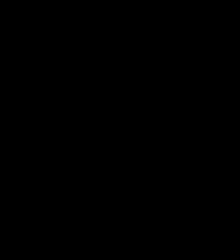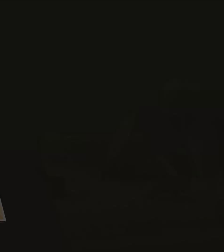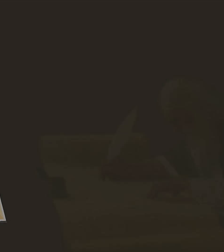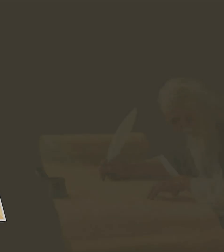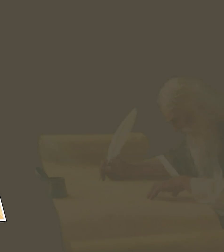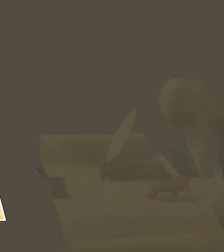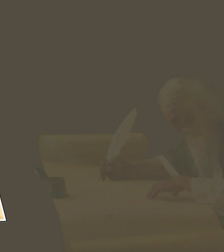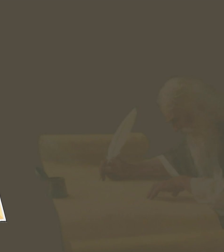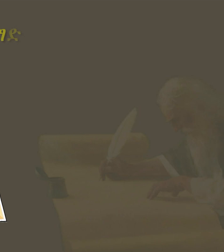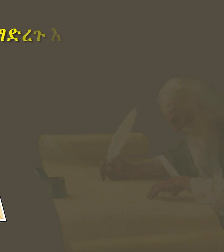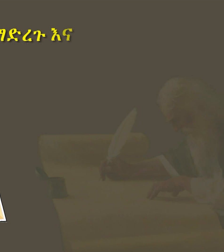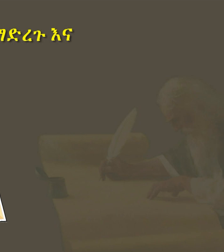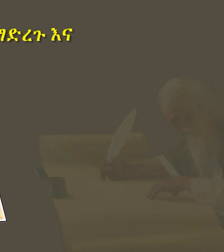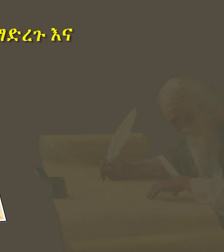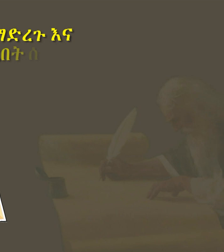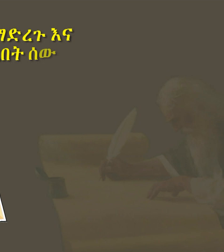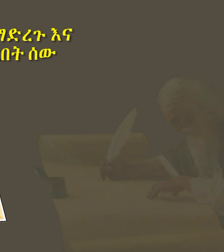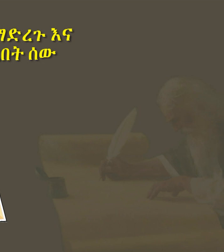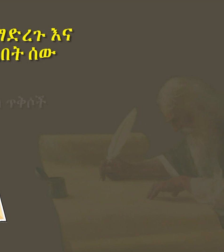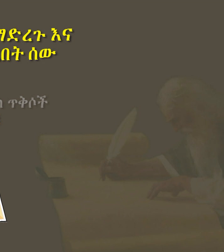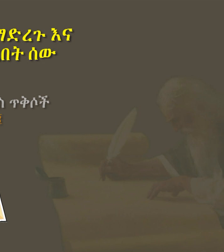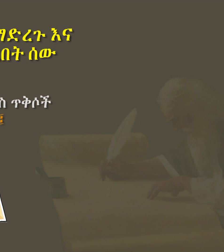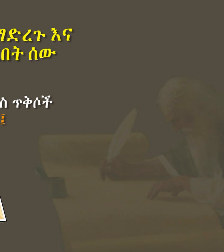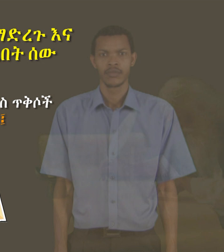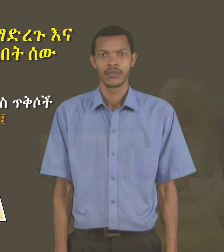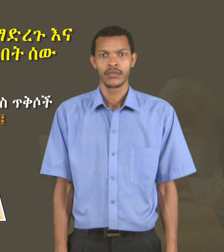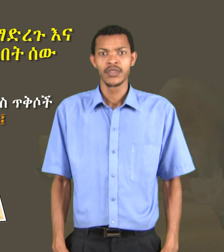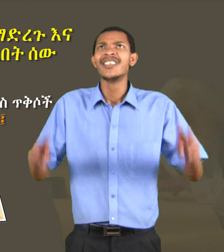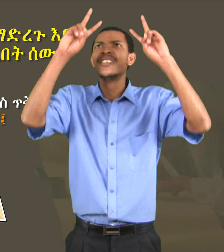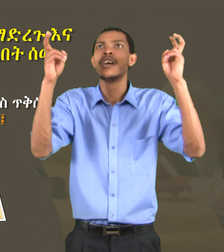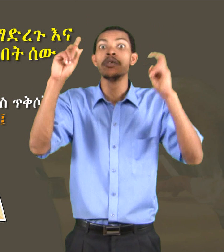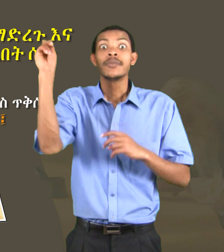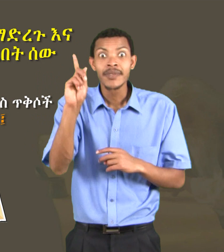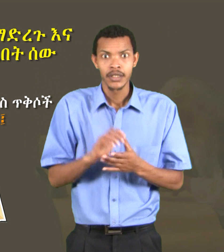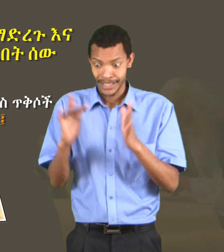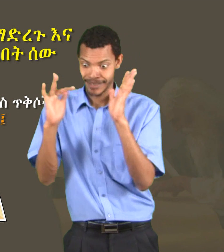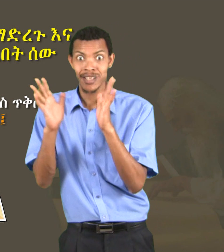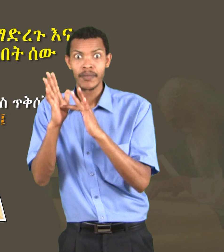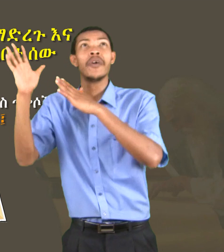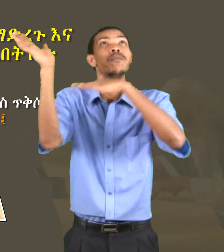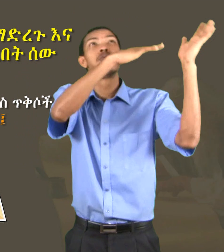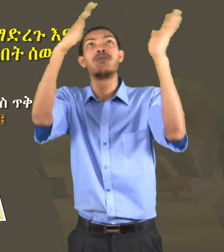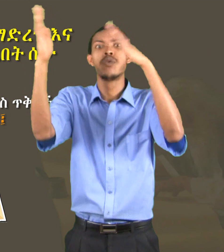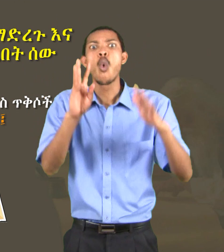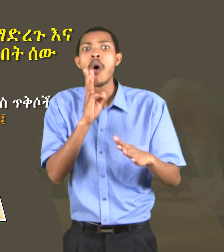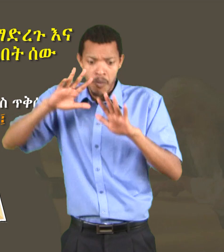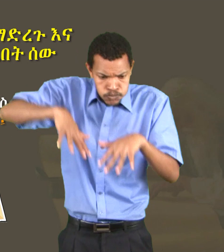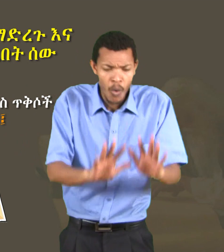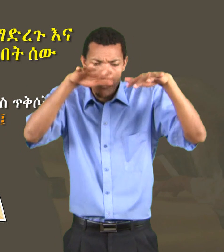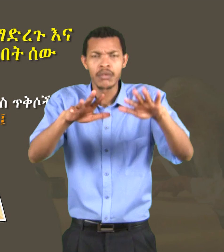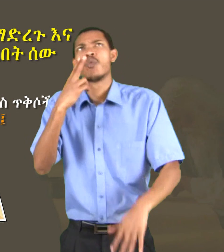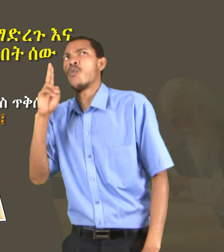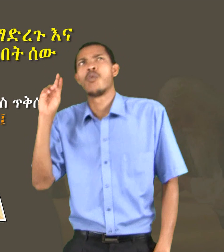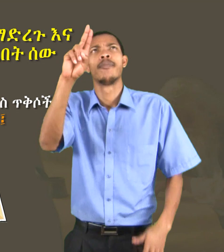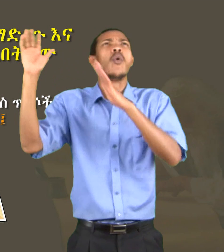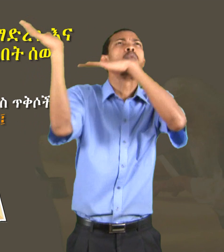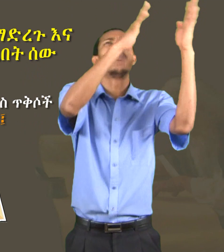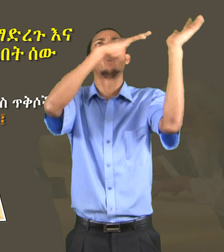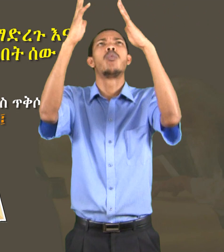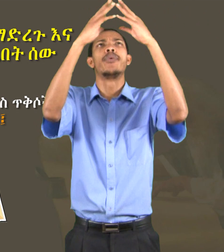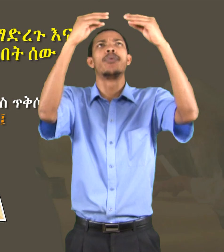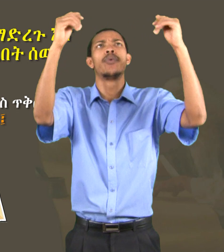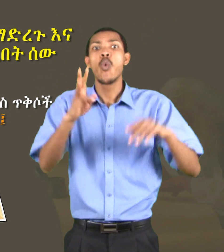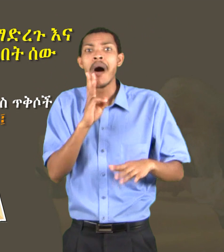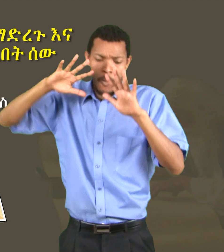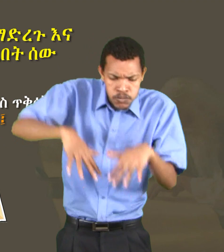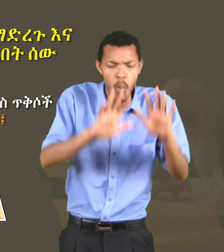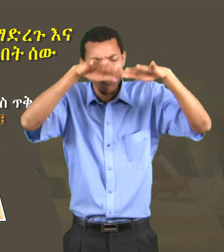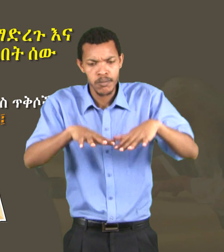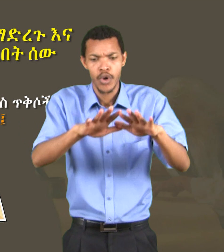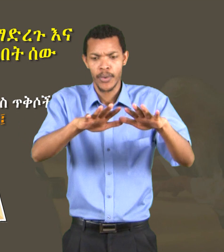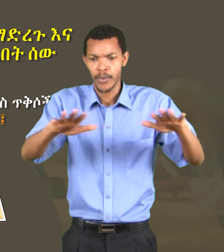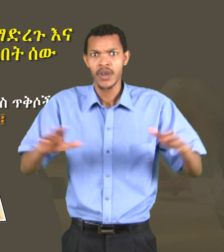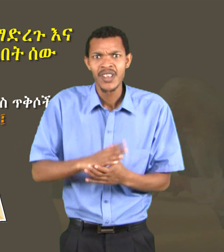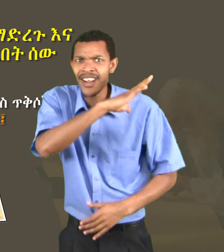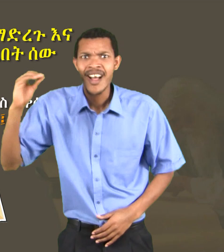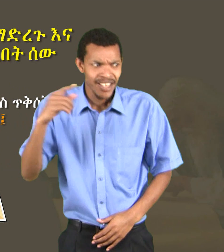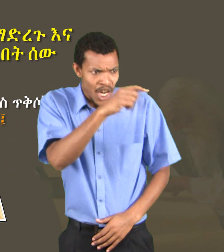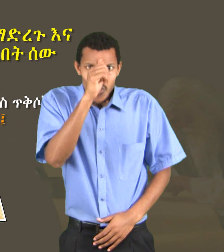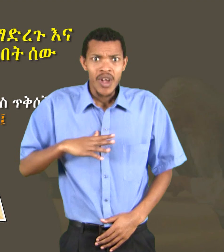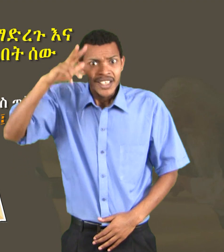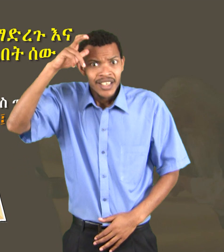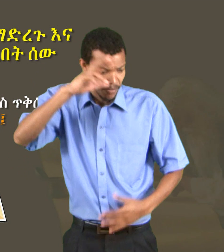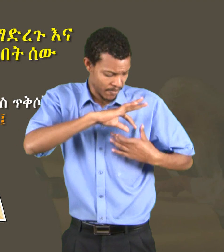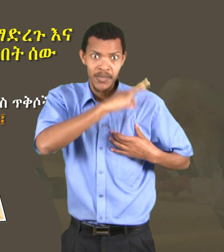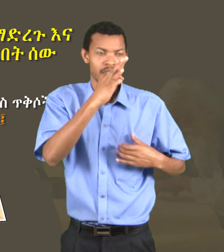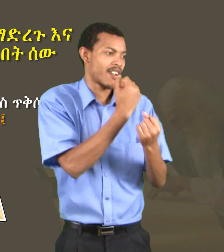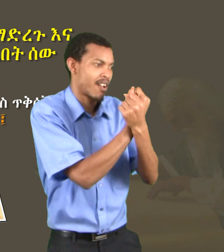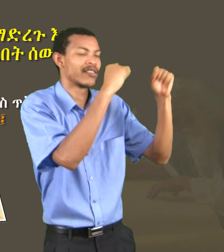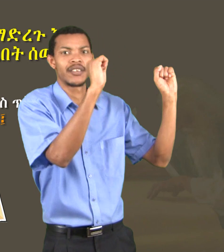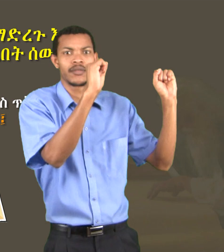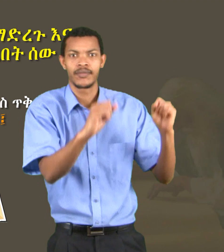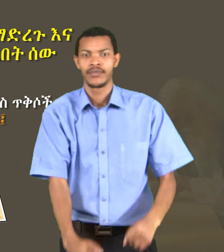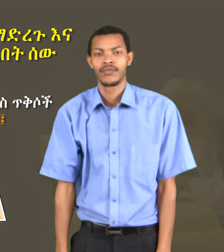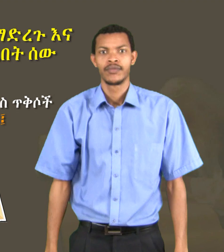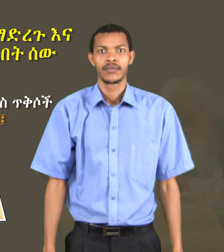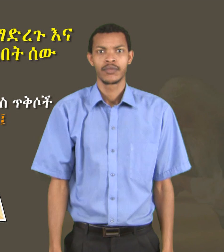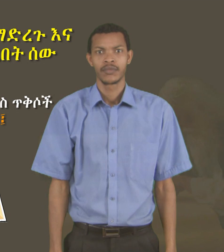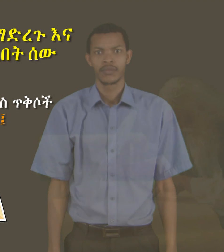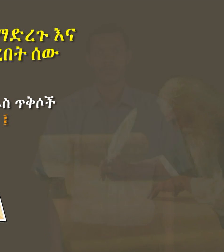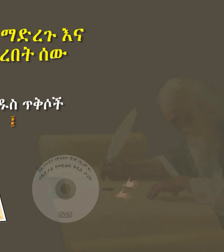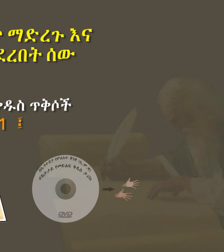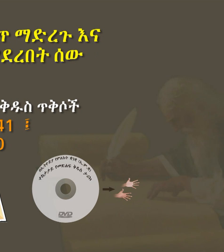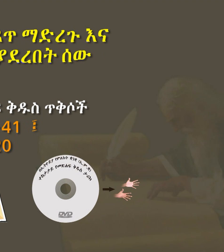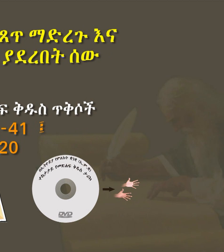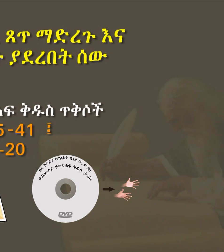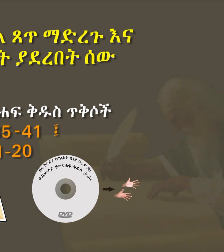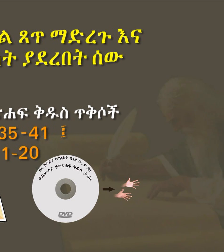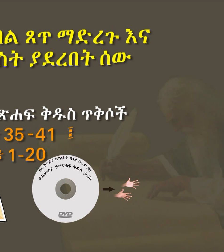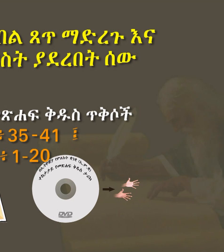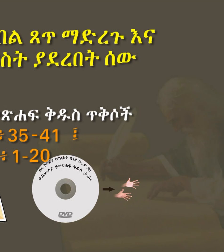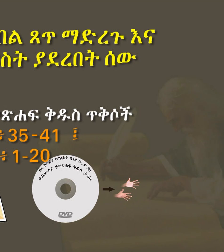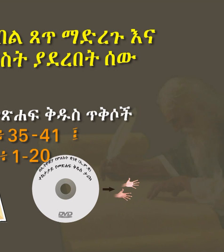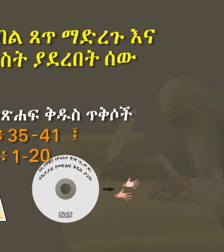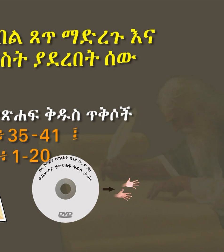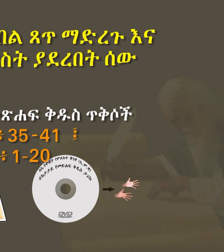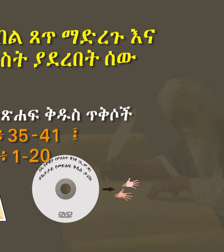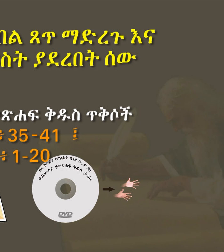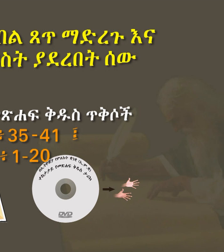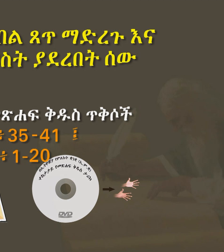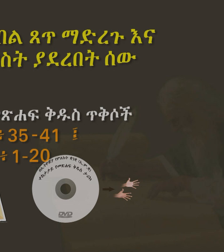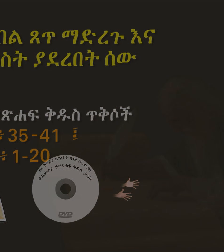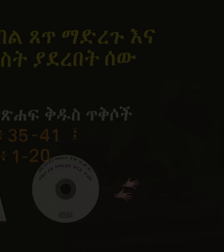Jesus calms the storm and orders bad spirits out